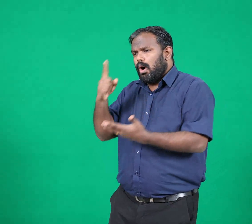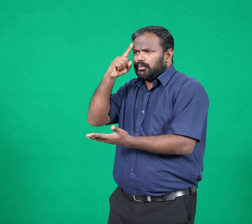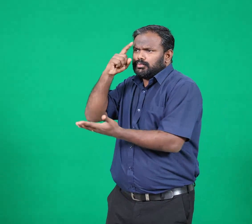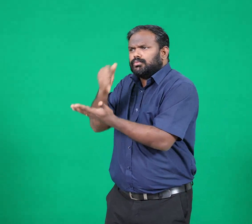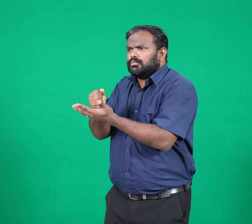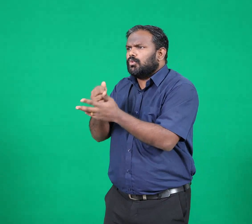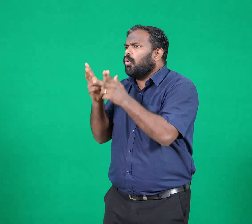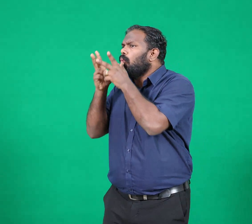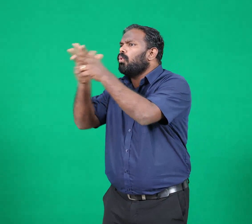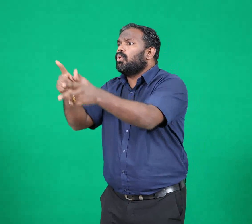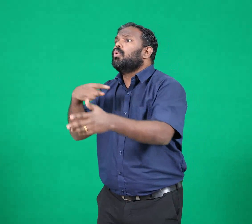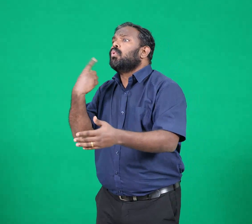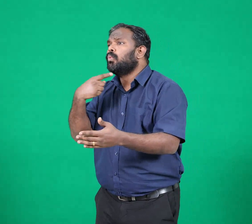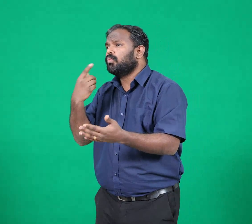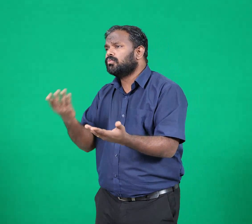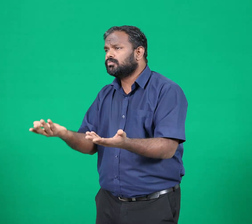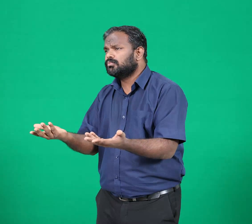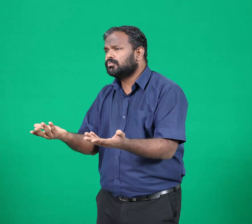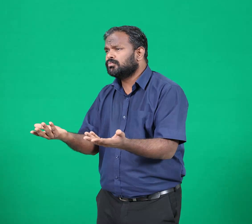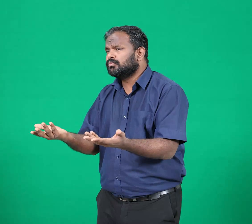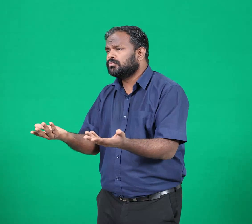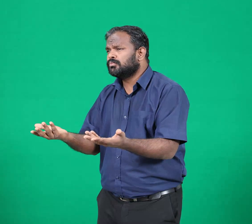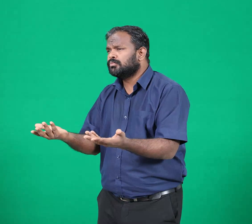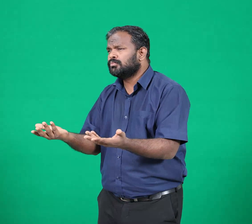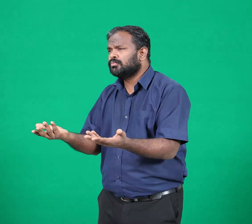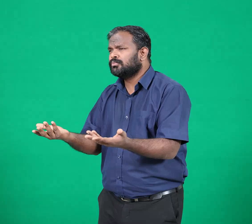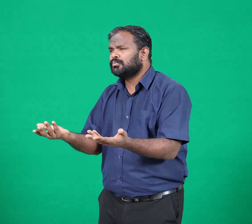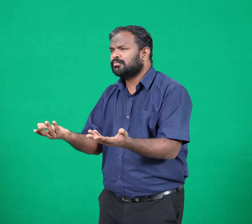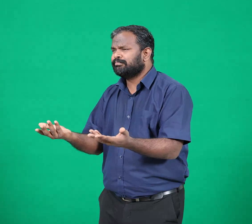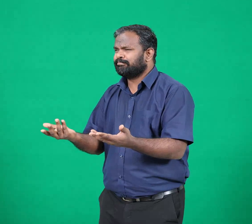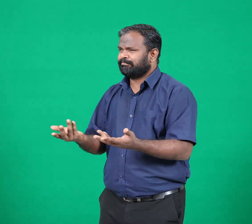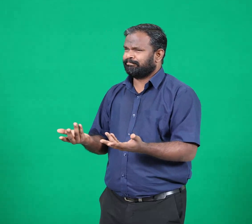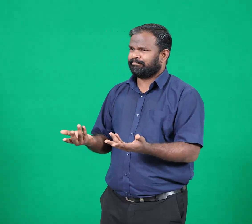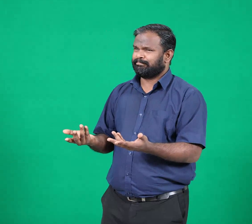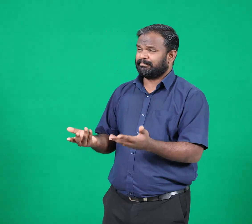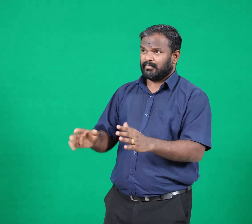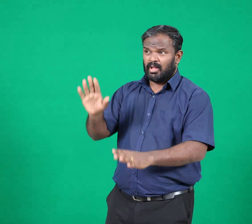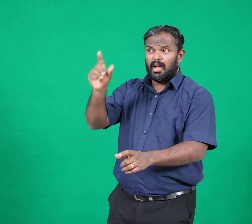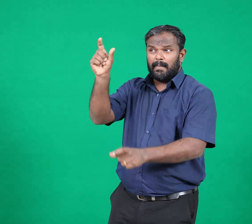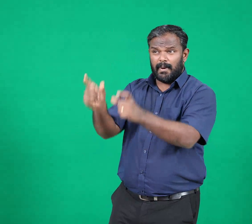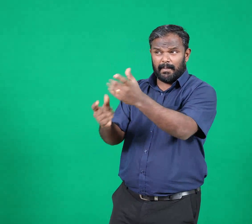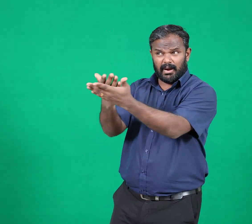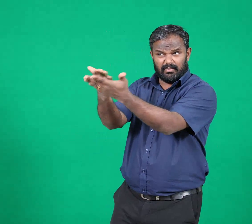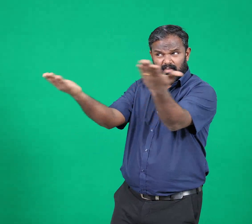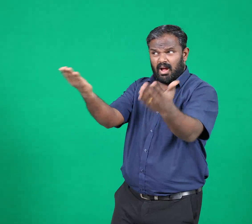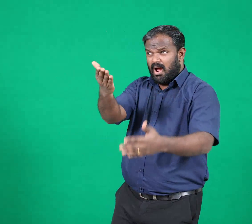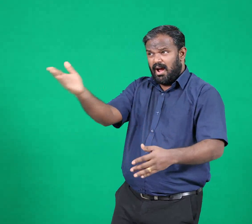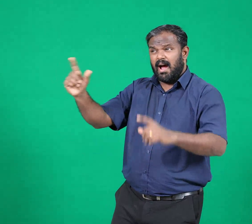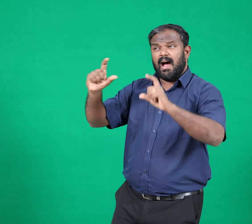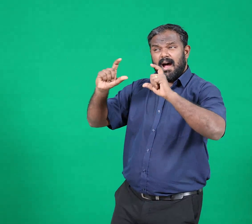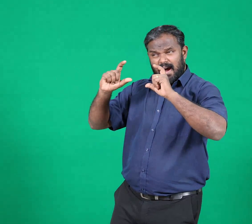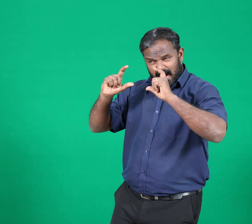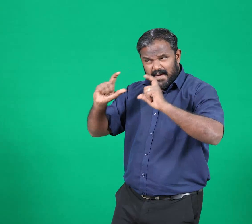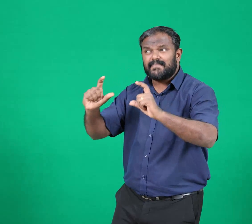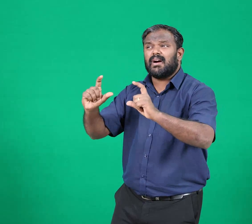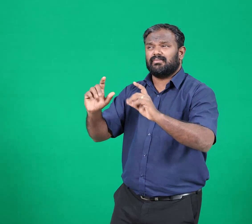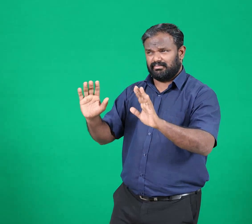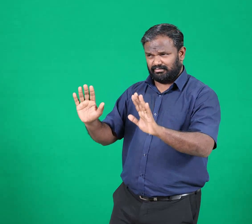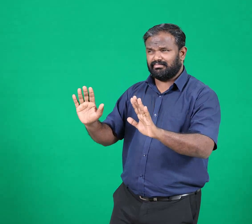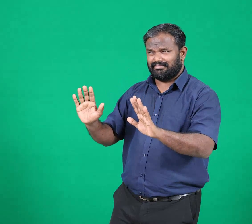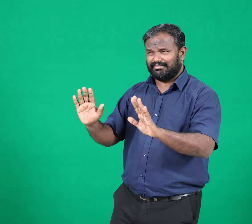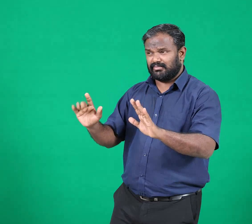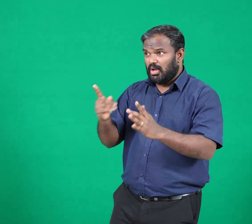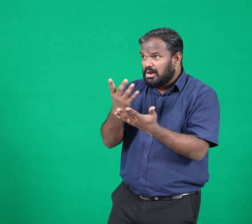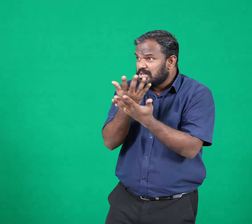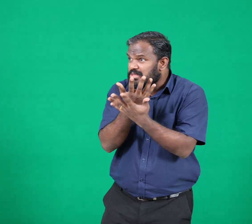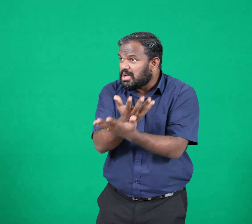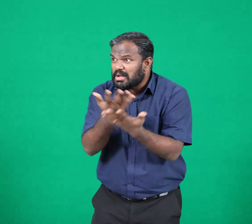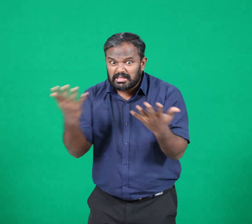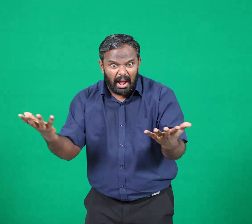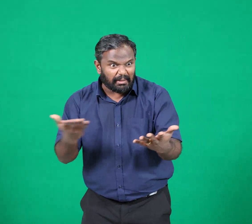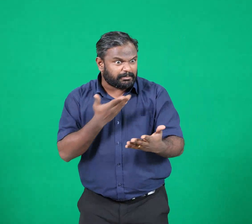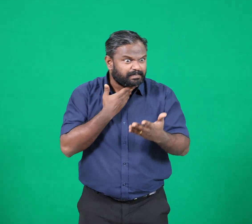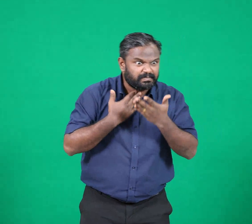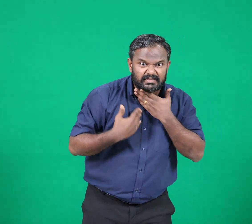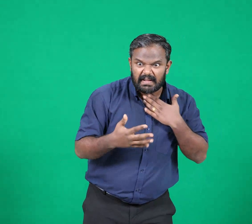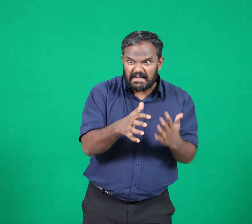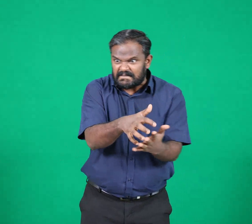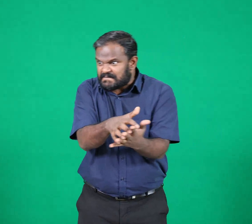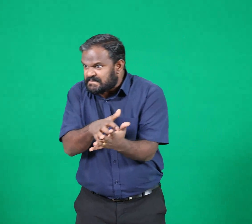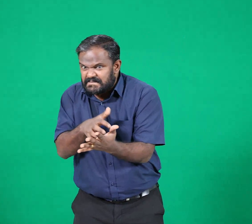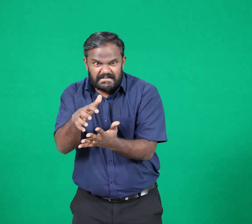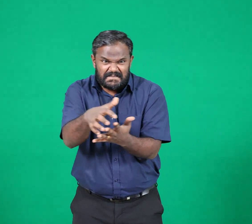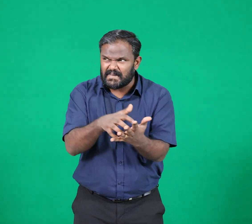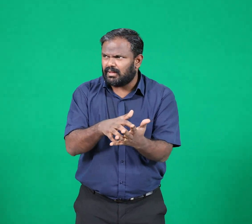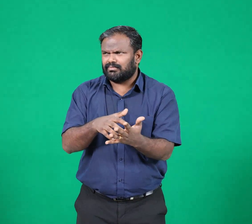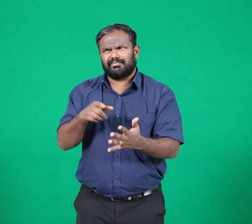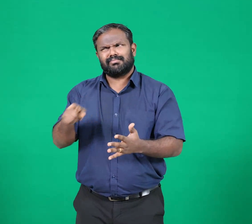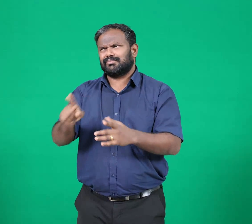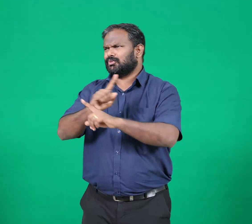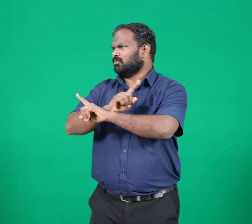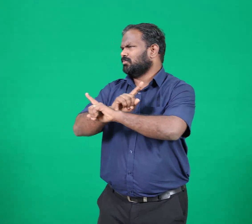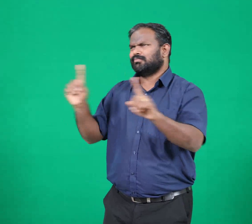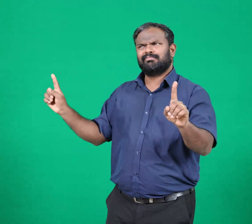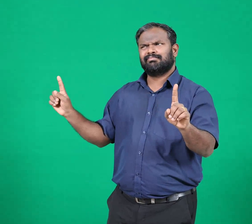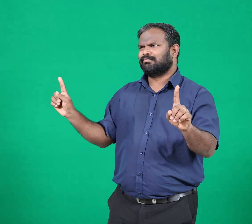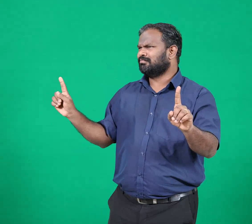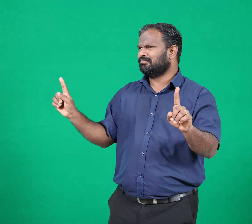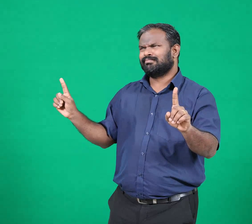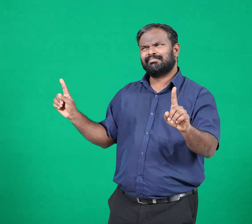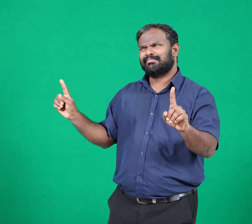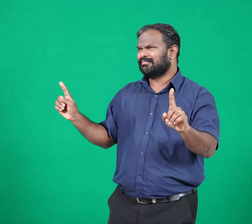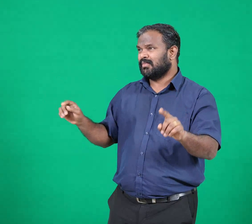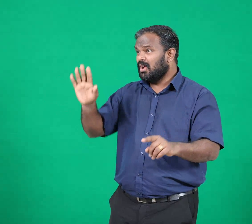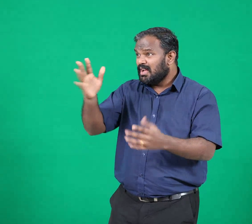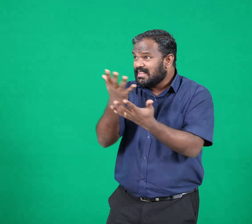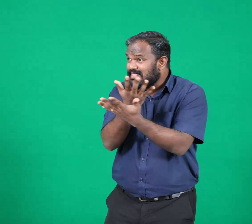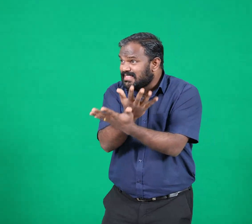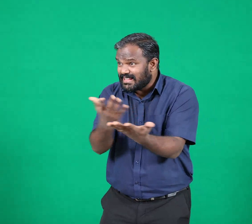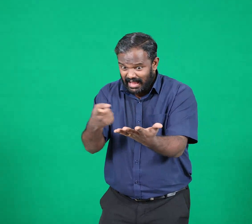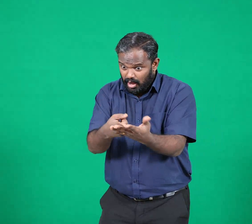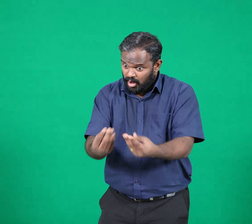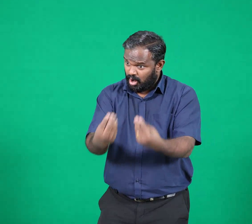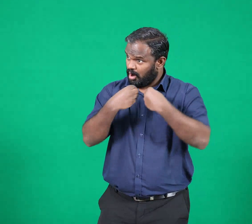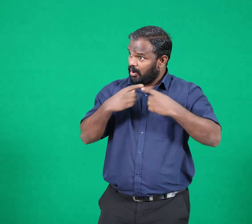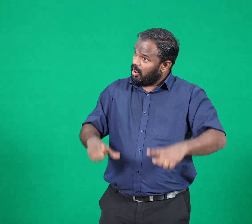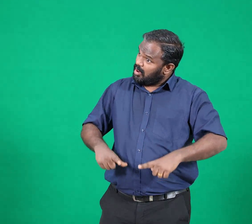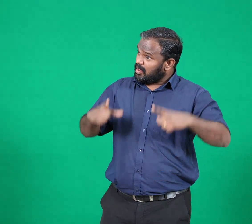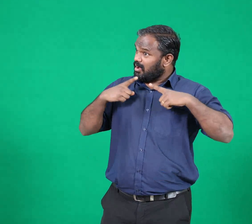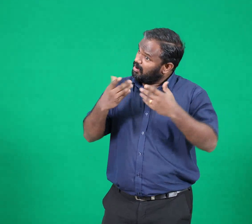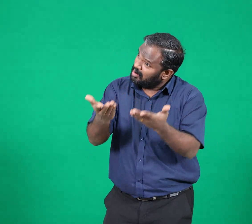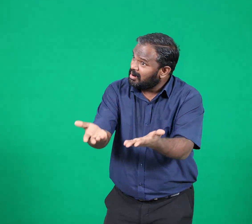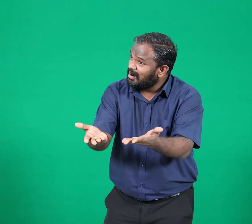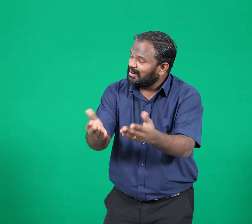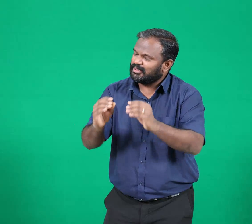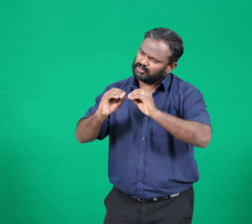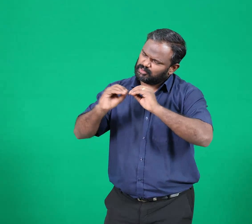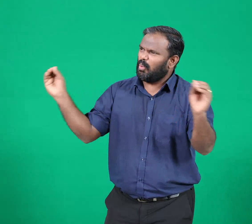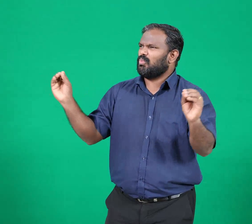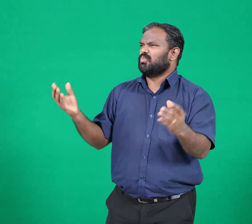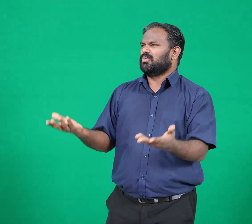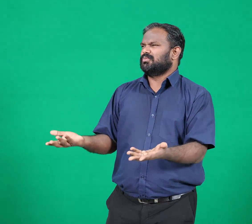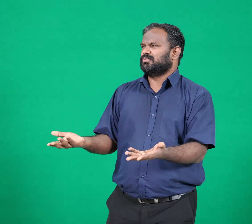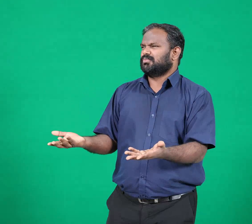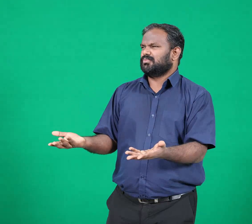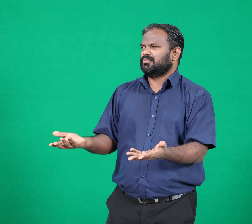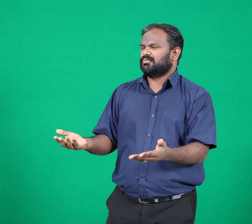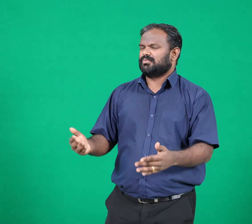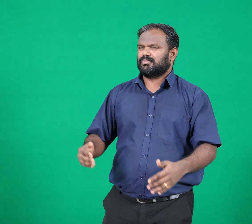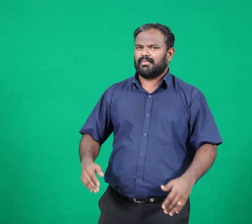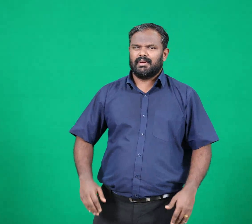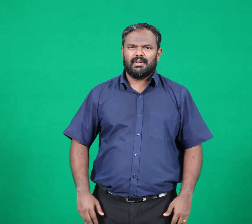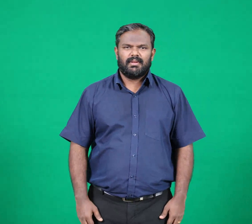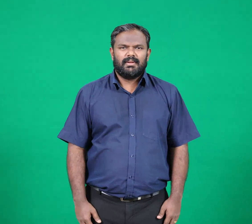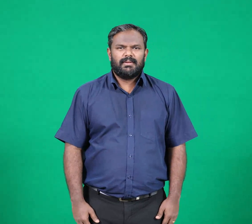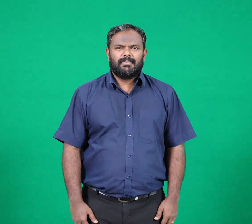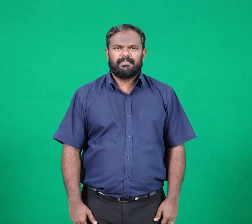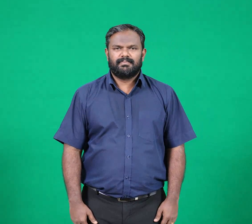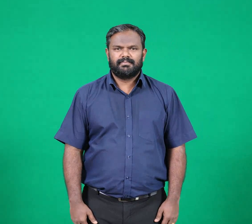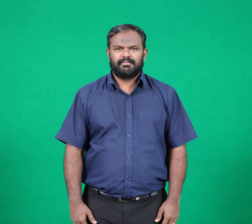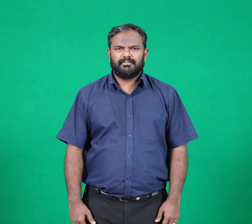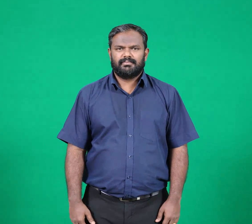Guard yourselves against every form of greed, for one's life does not consist in the abundance of his possessions."